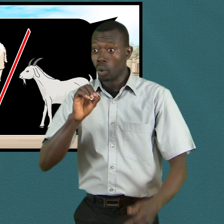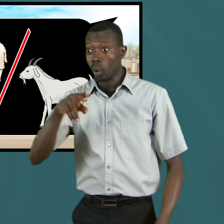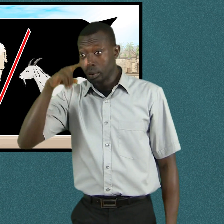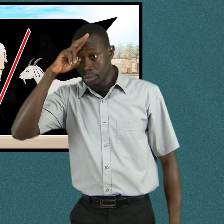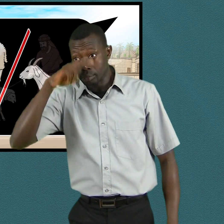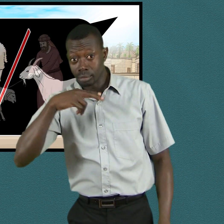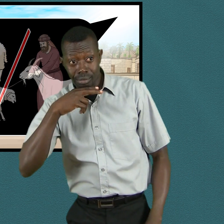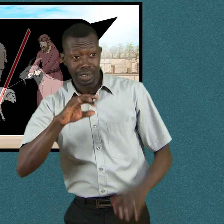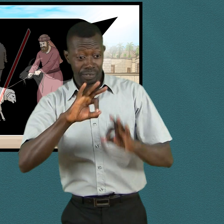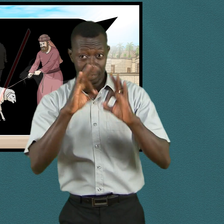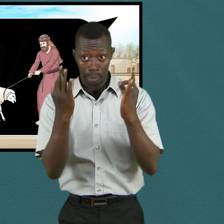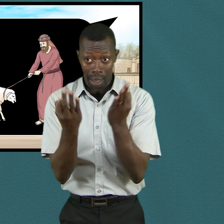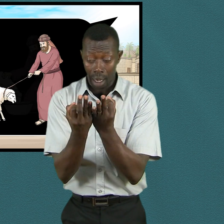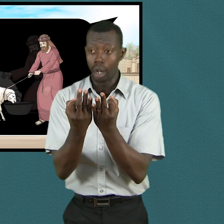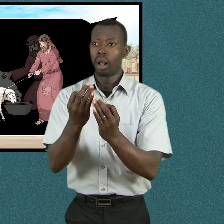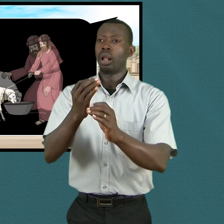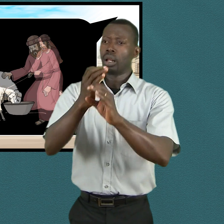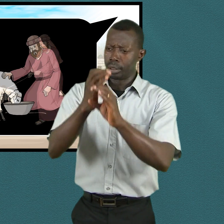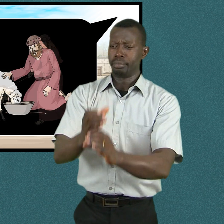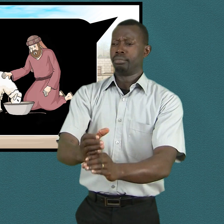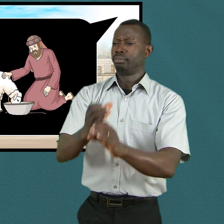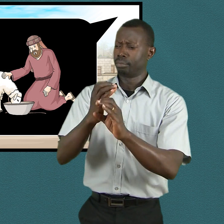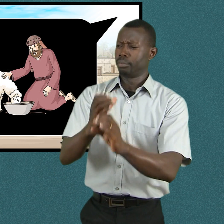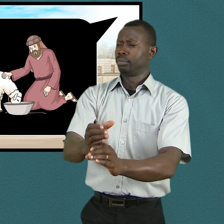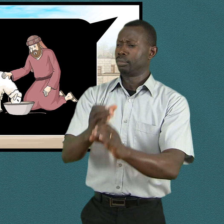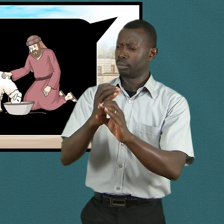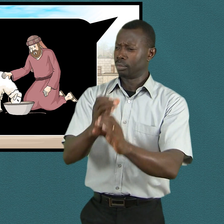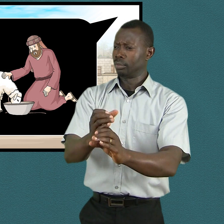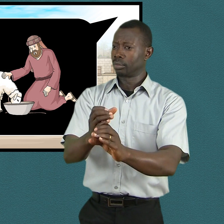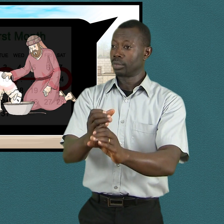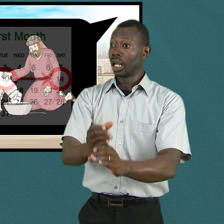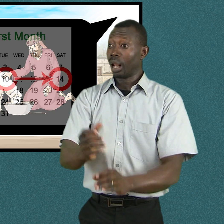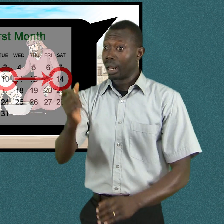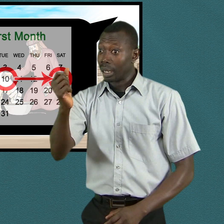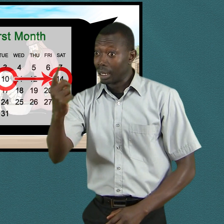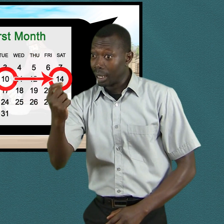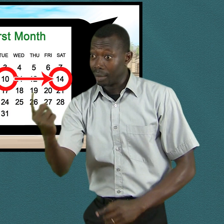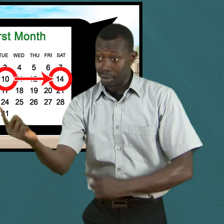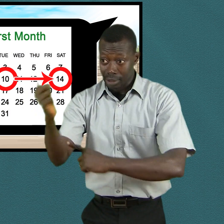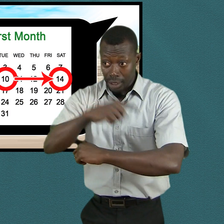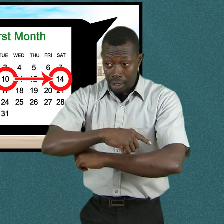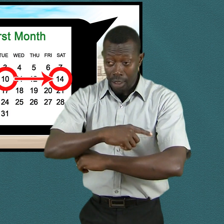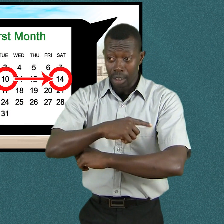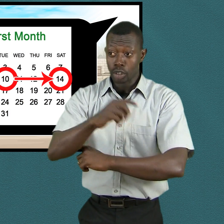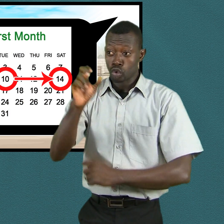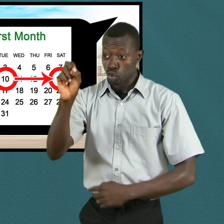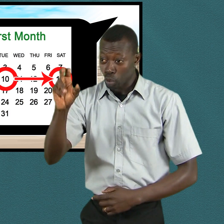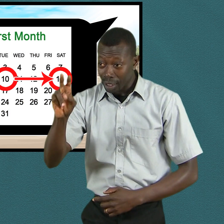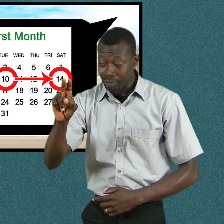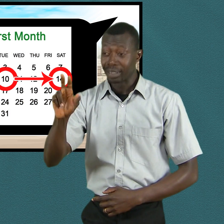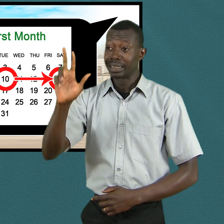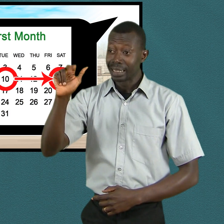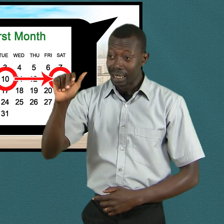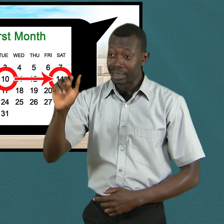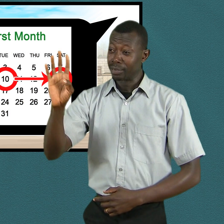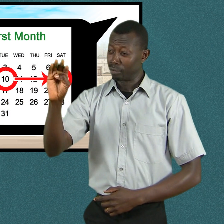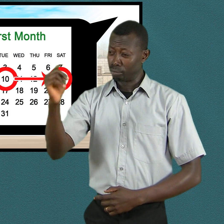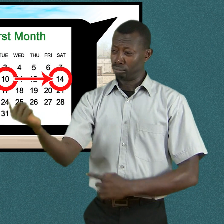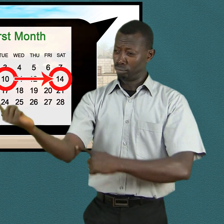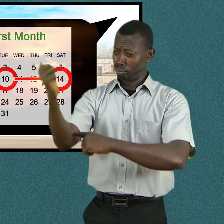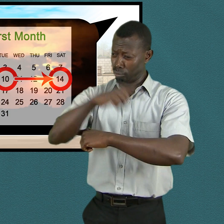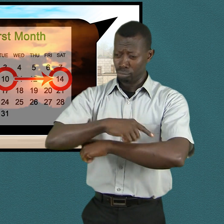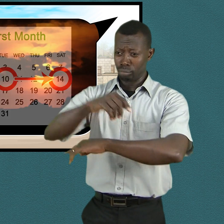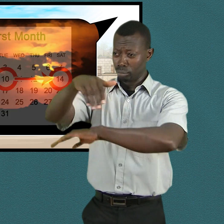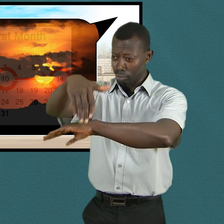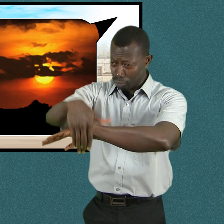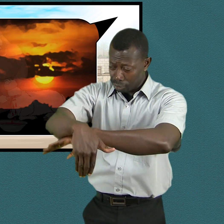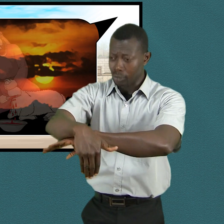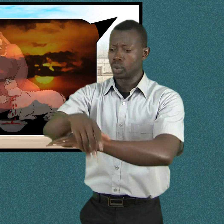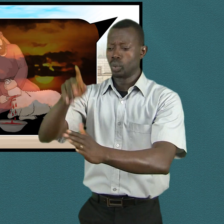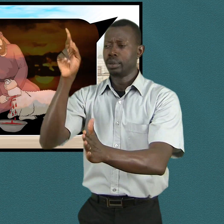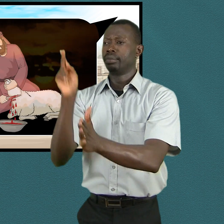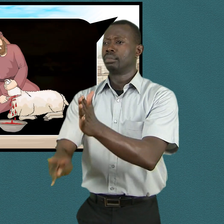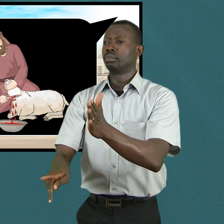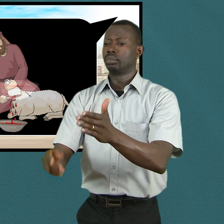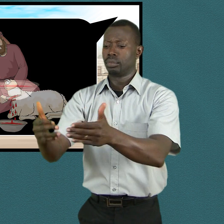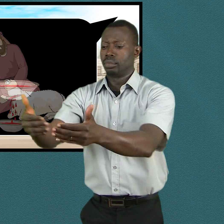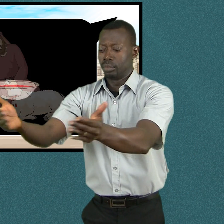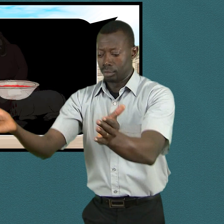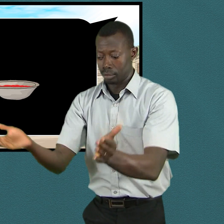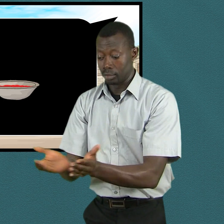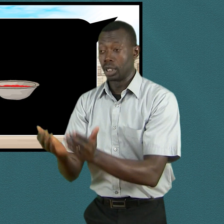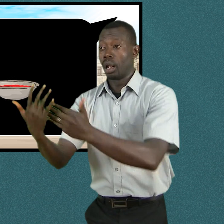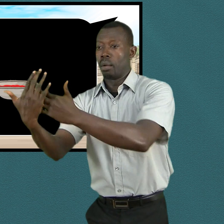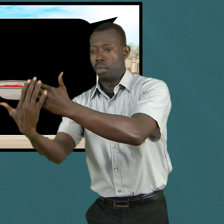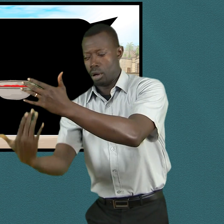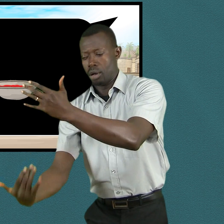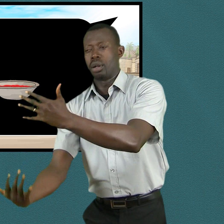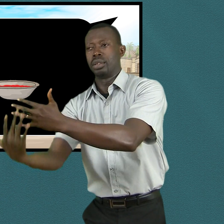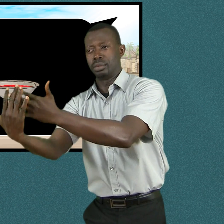You must keep it until the fourteenth day of the month, when the whole assembly of the congregation of Israel will slaughter the animals at twilight.